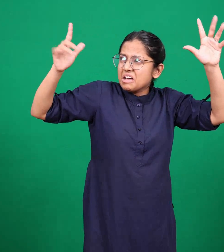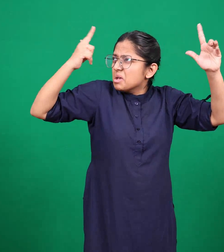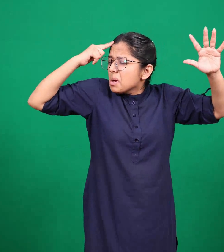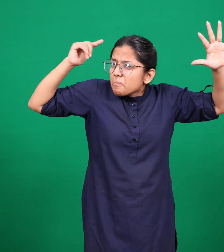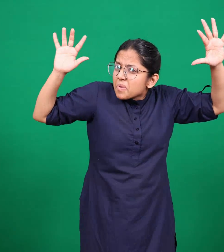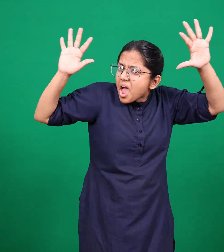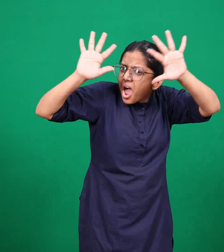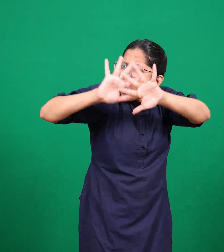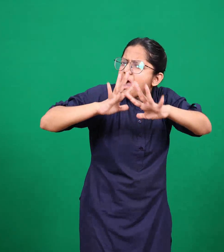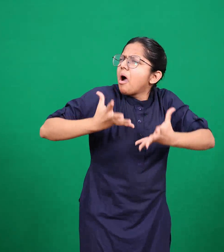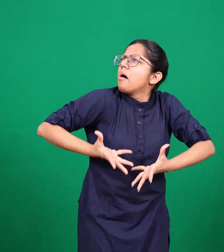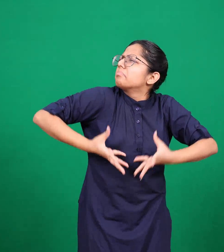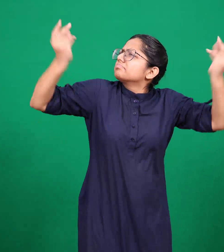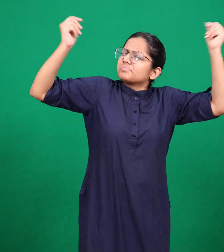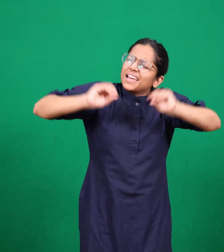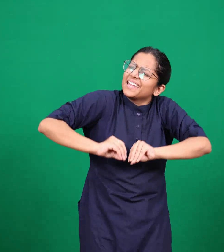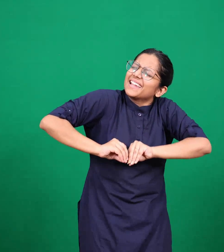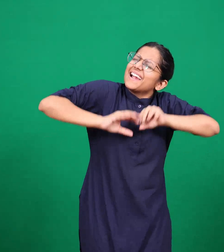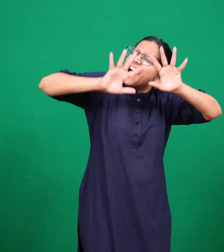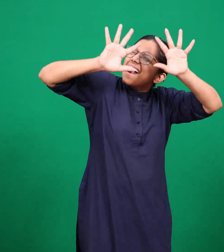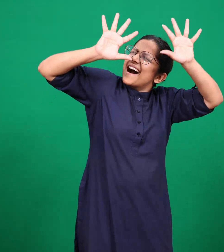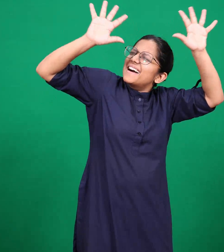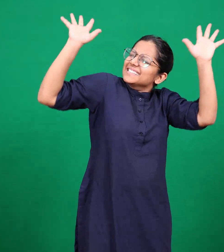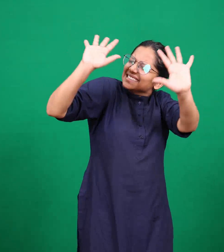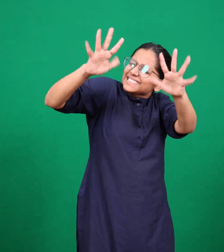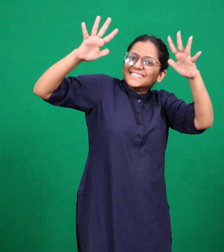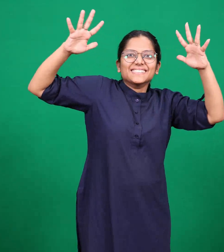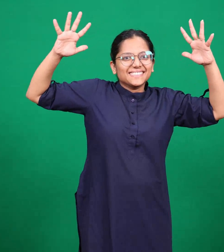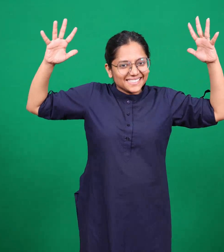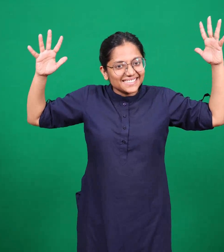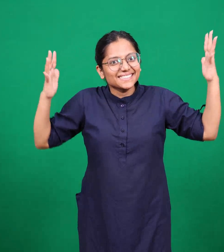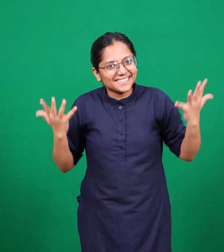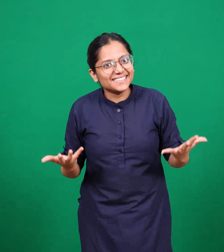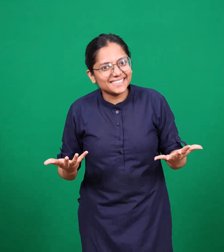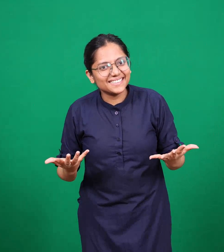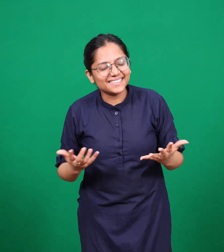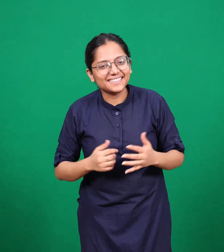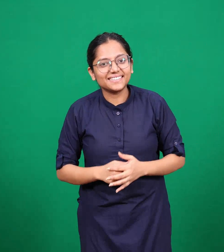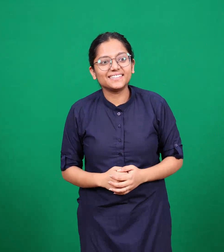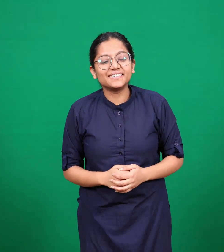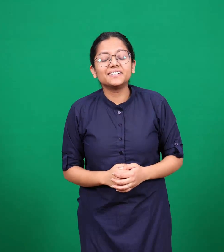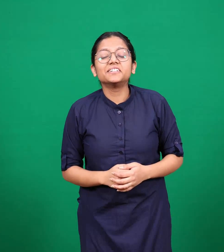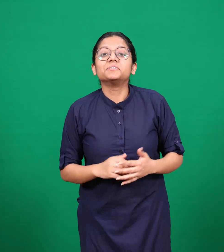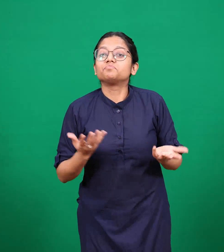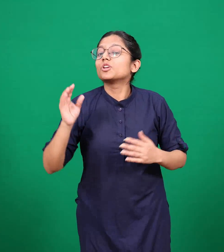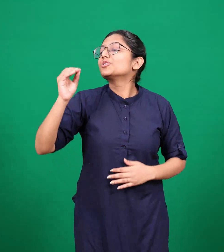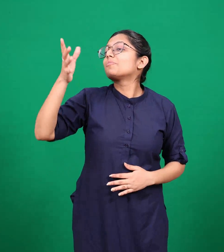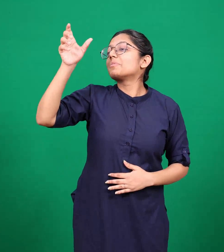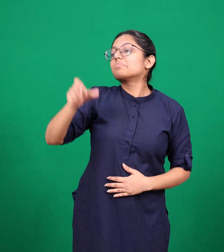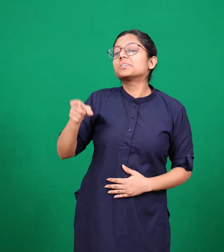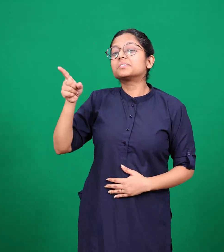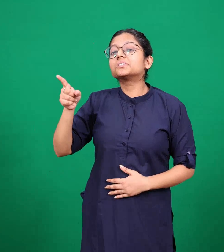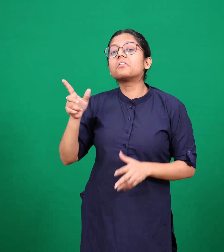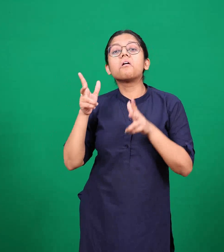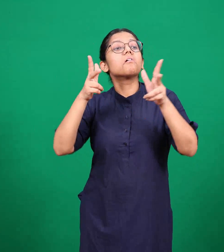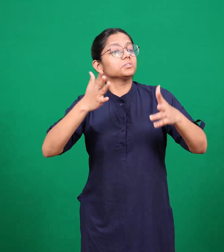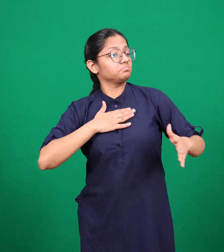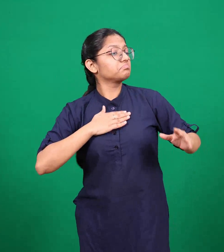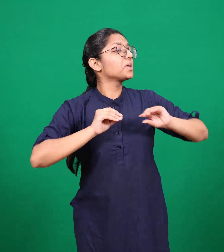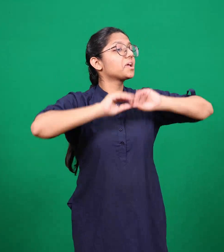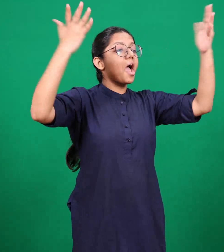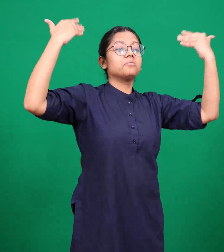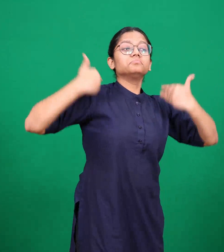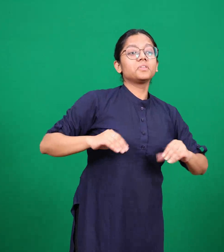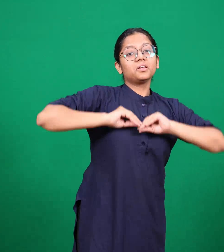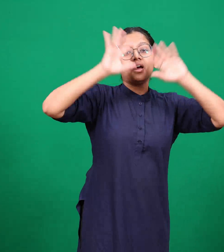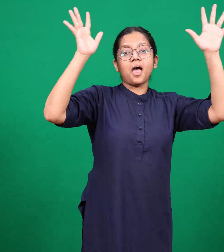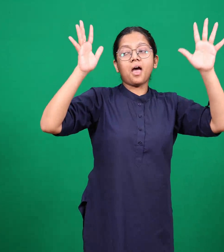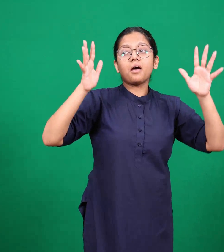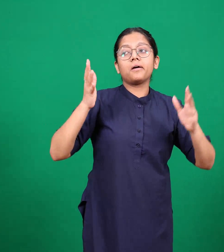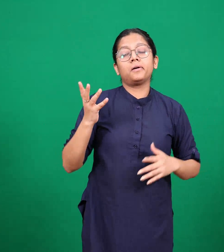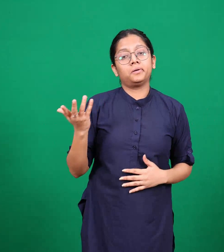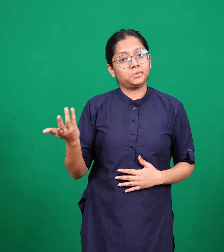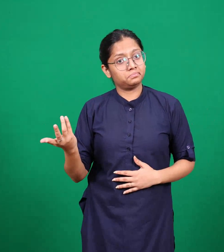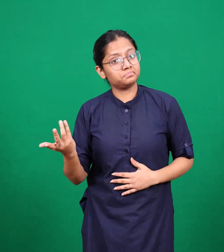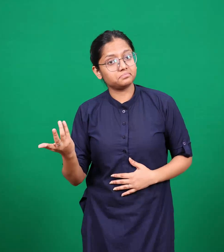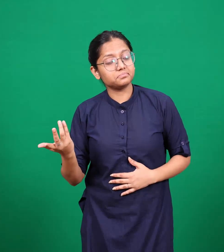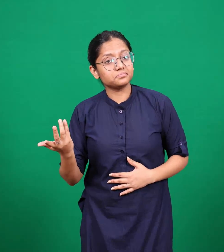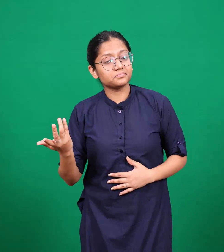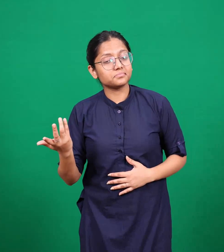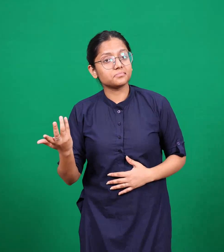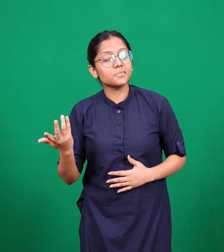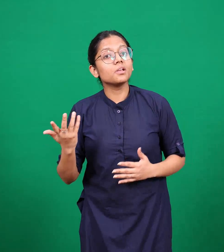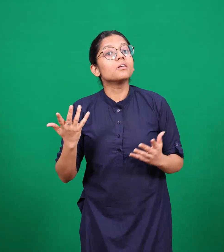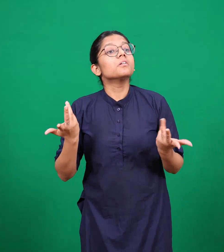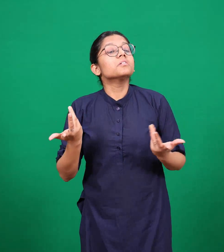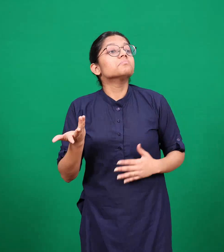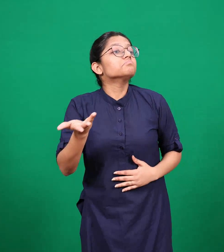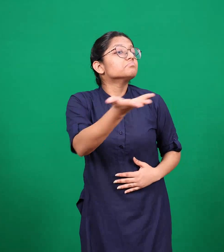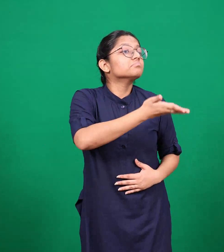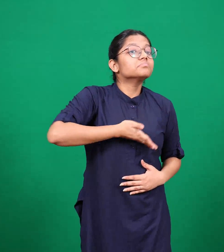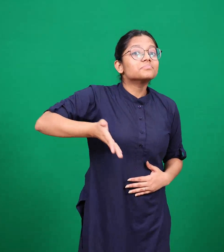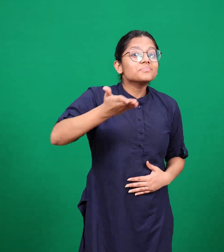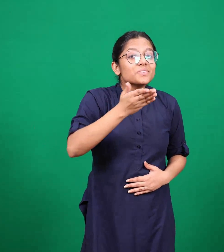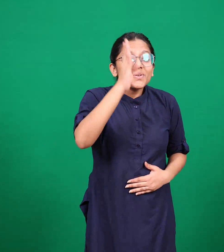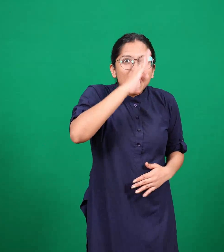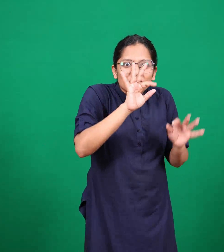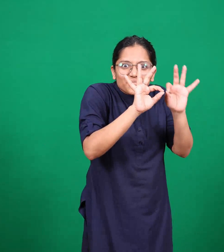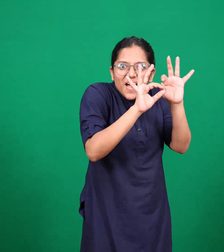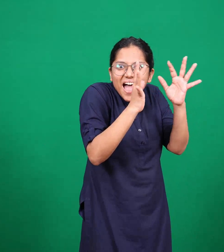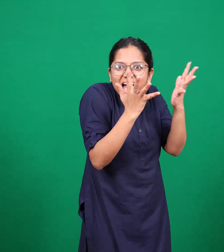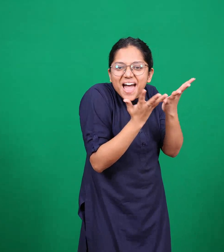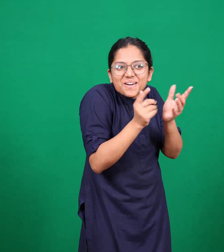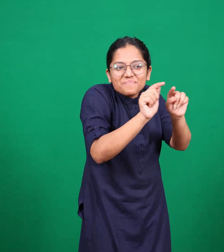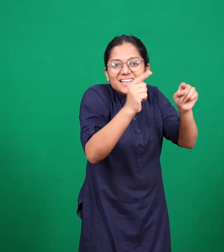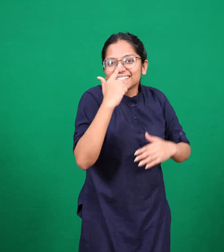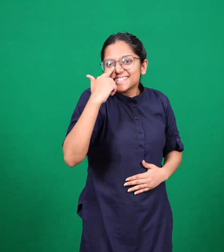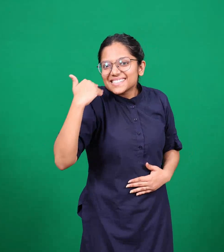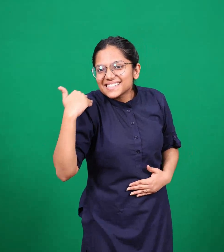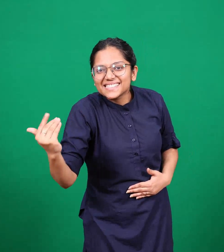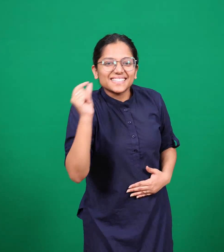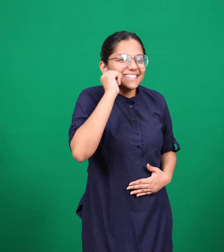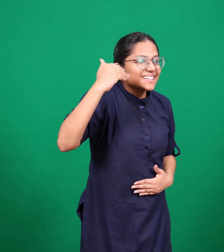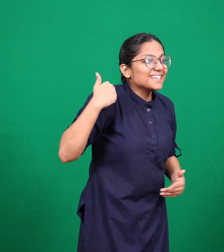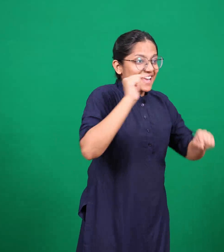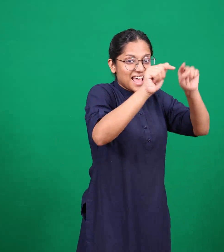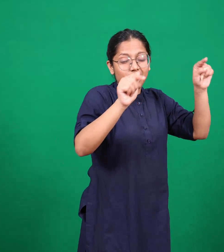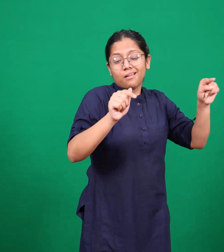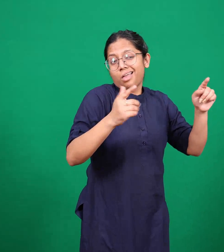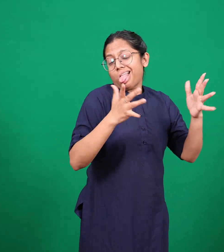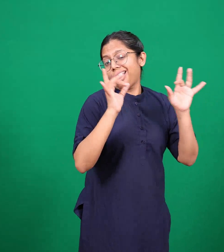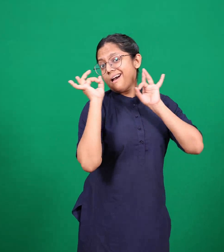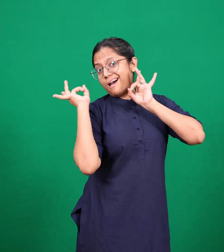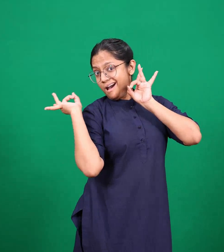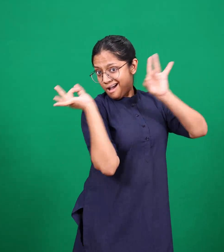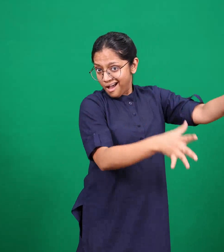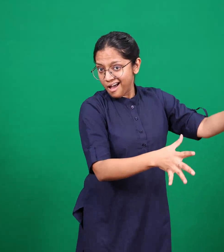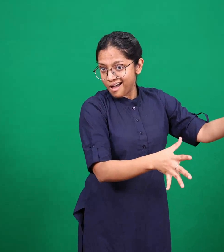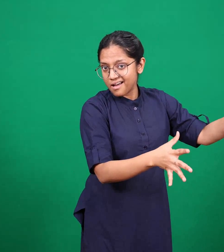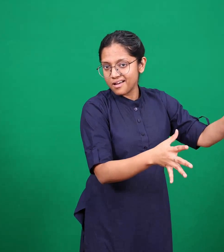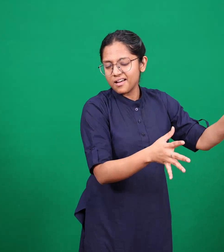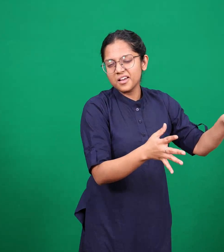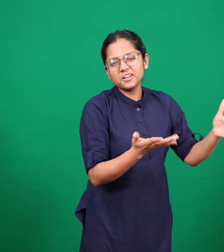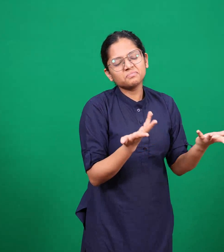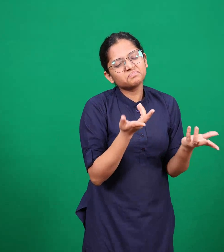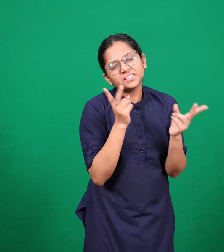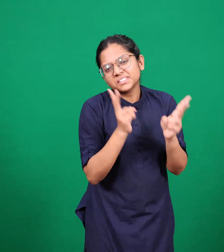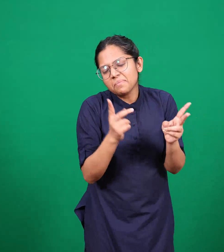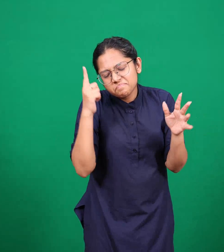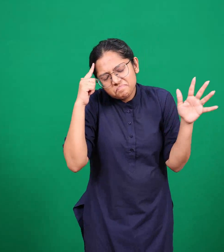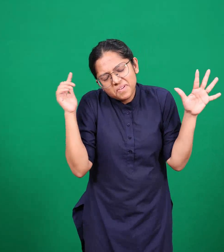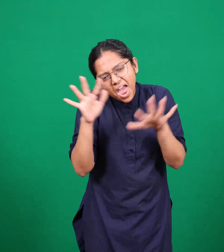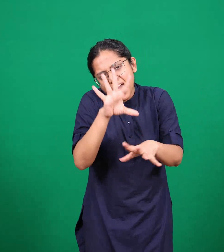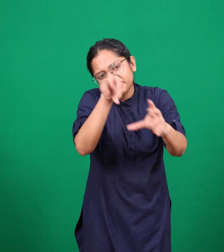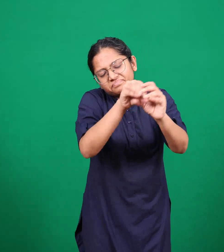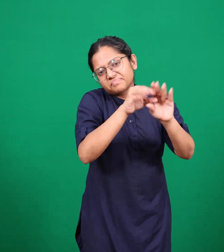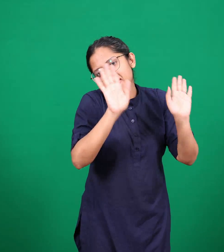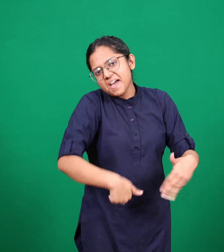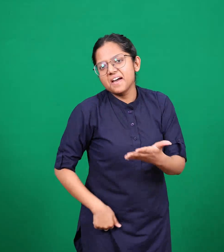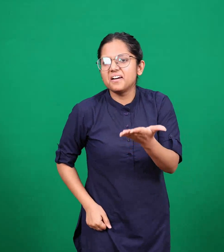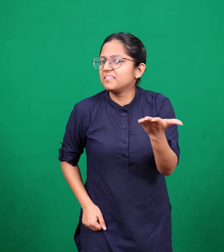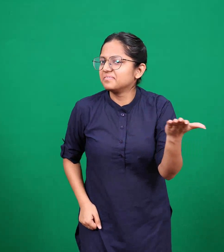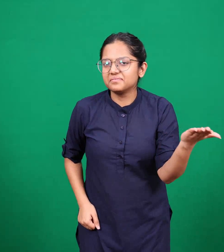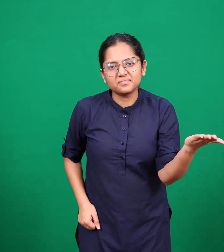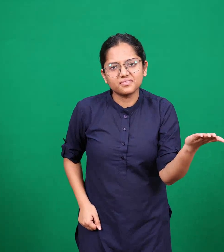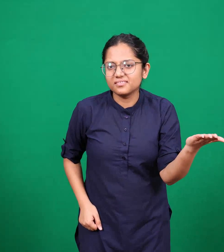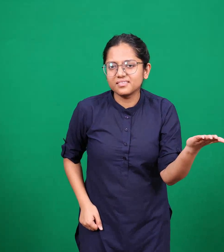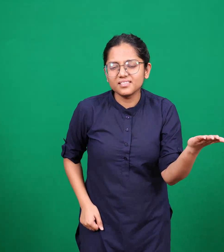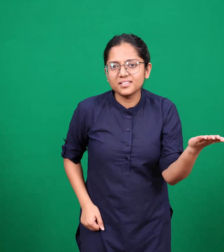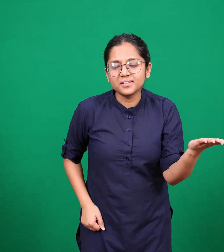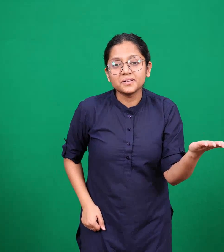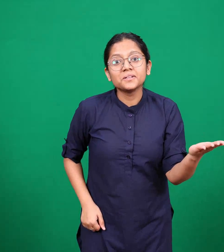If anyone claims to be in the light but hates his brother, he is still in the darkness.